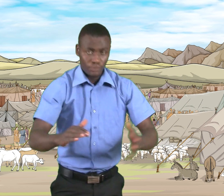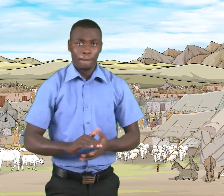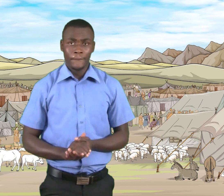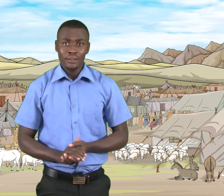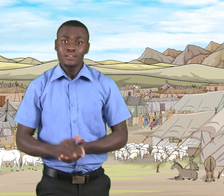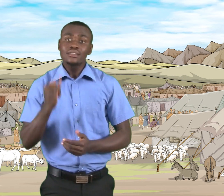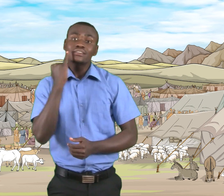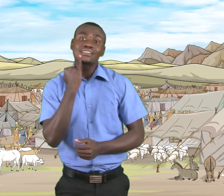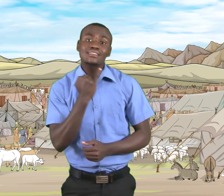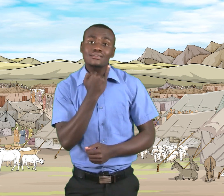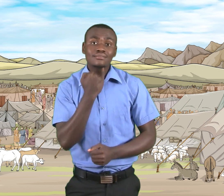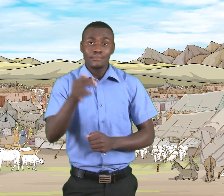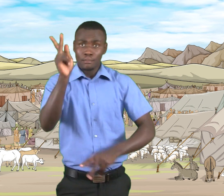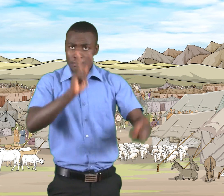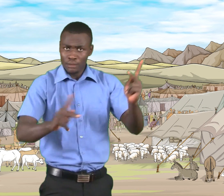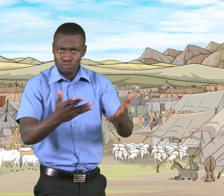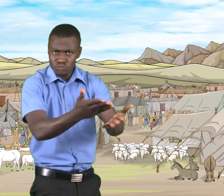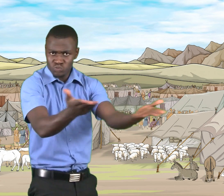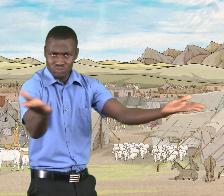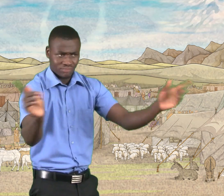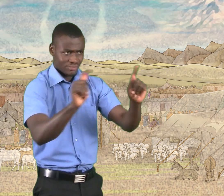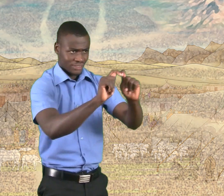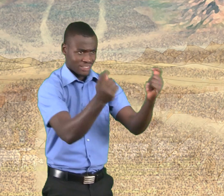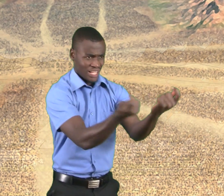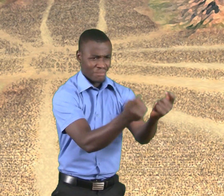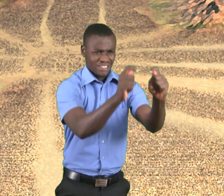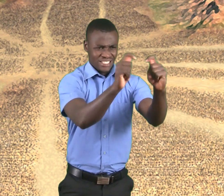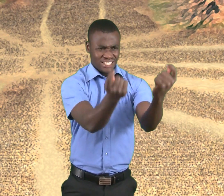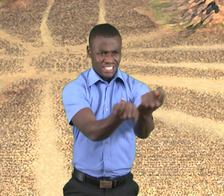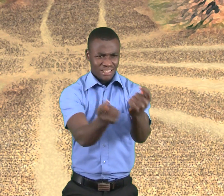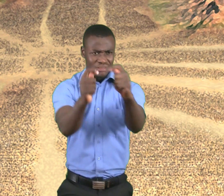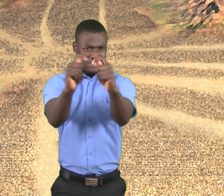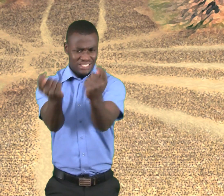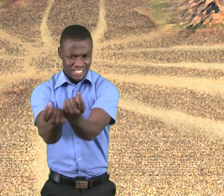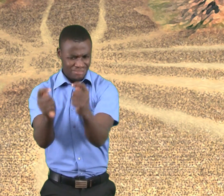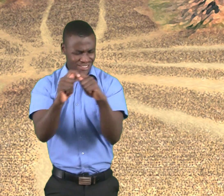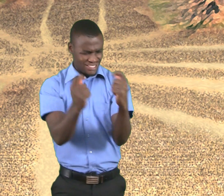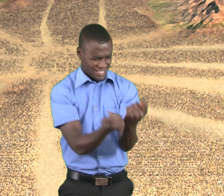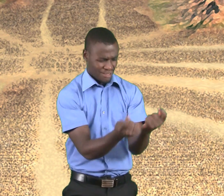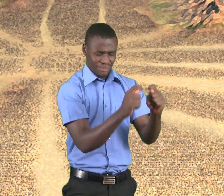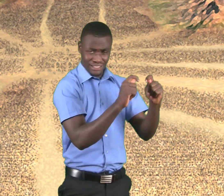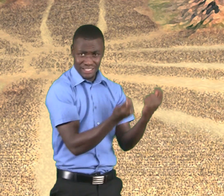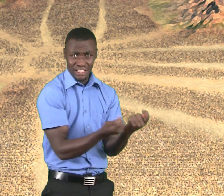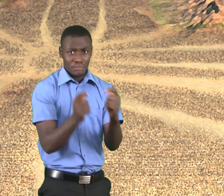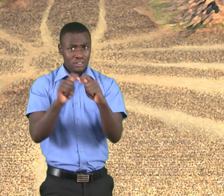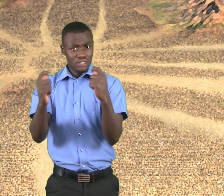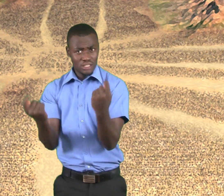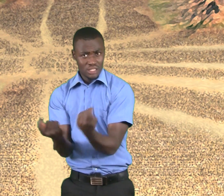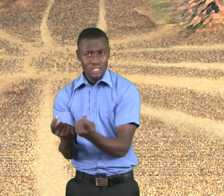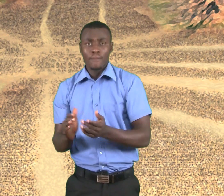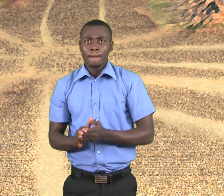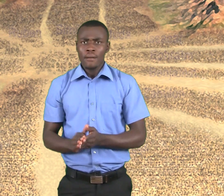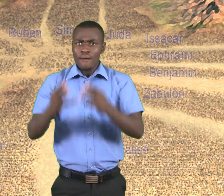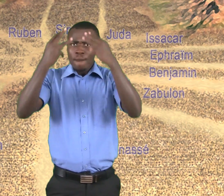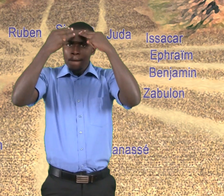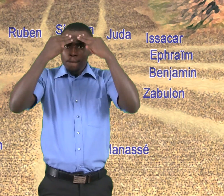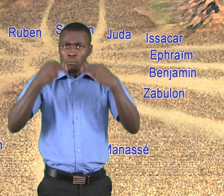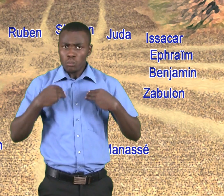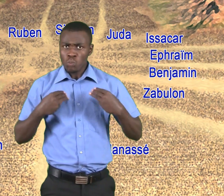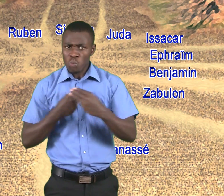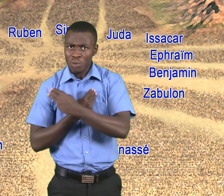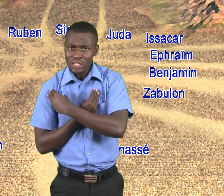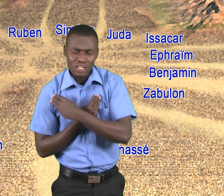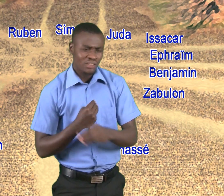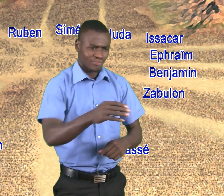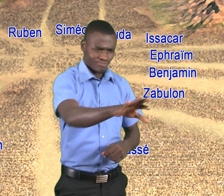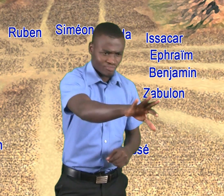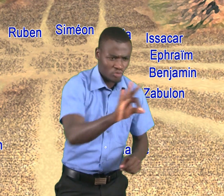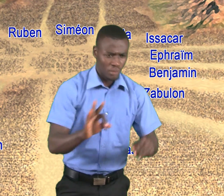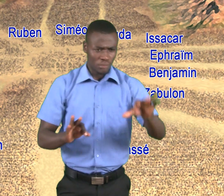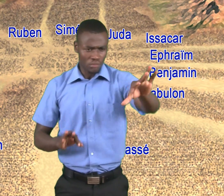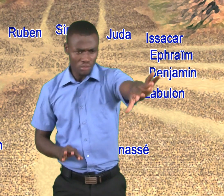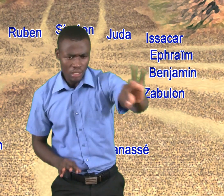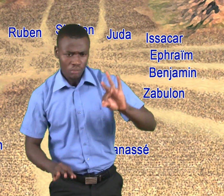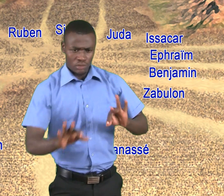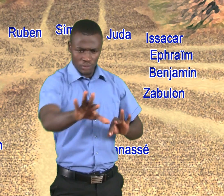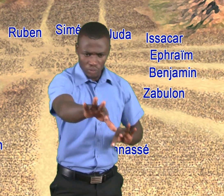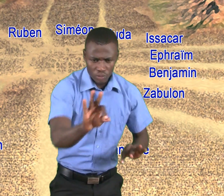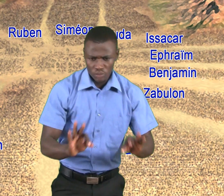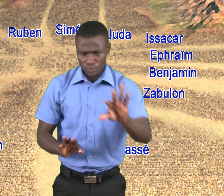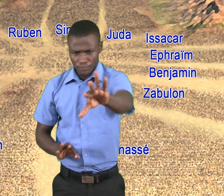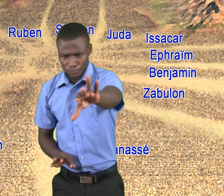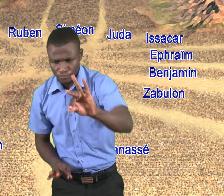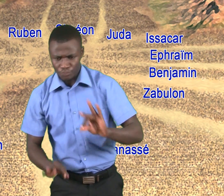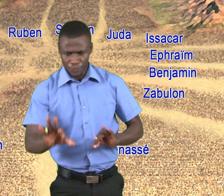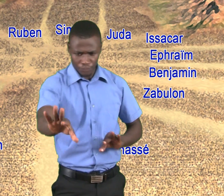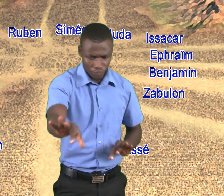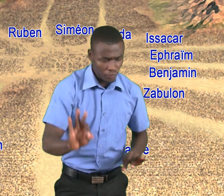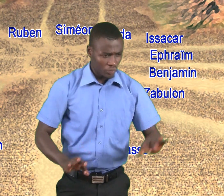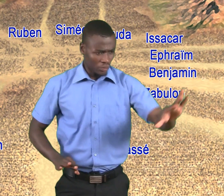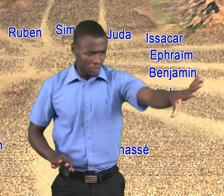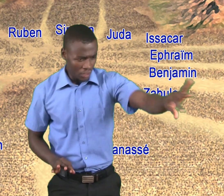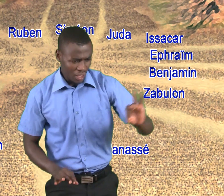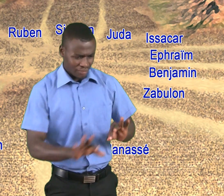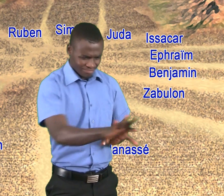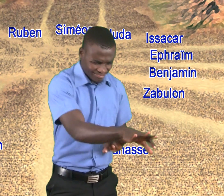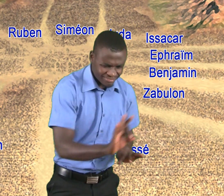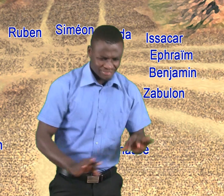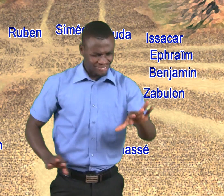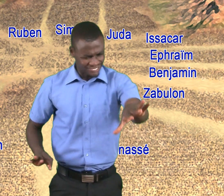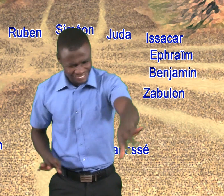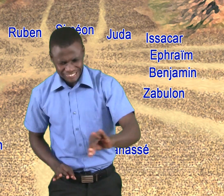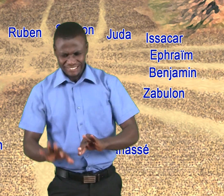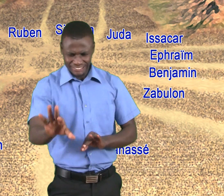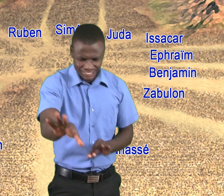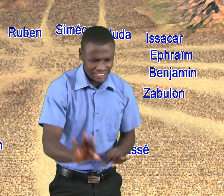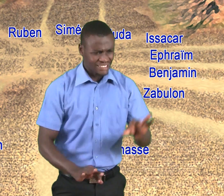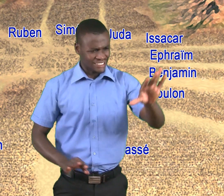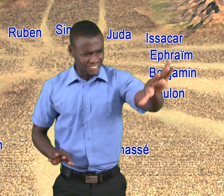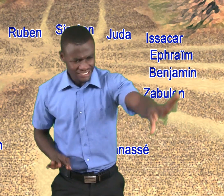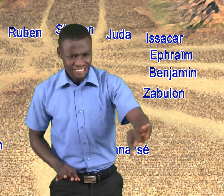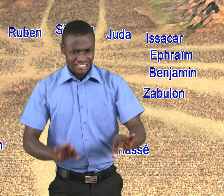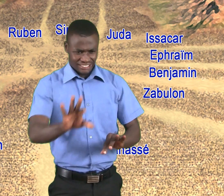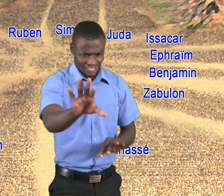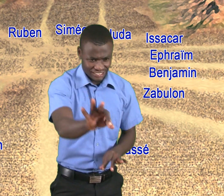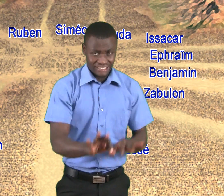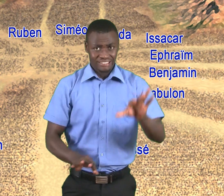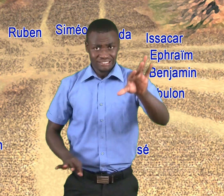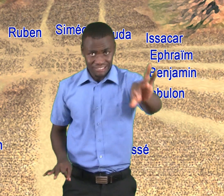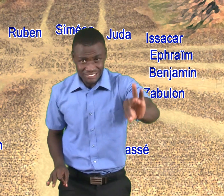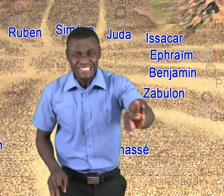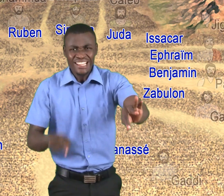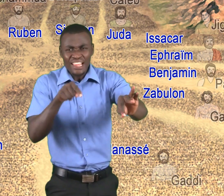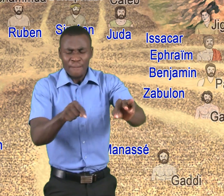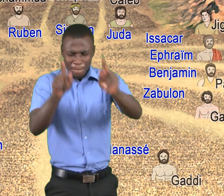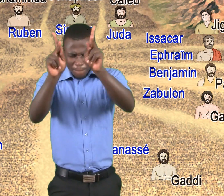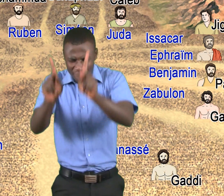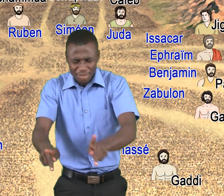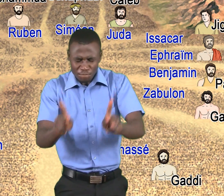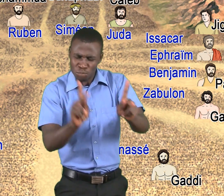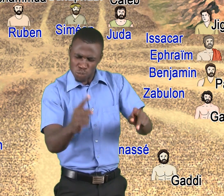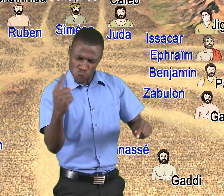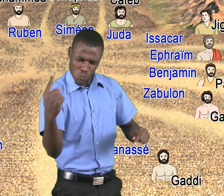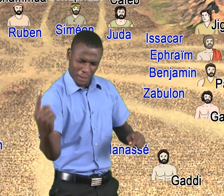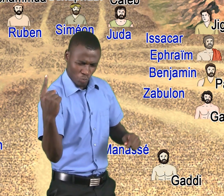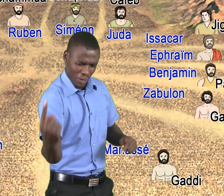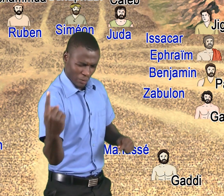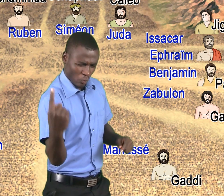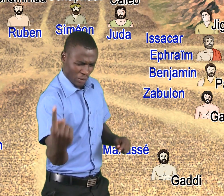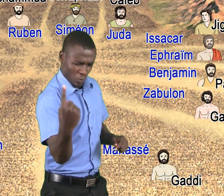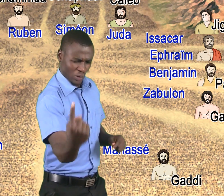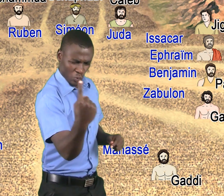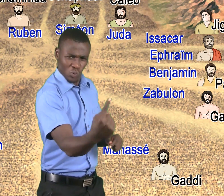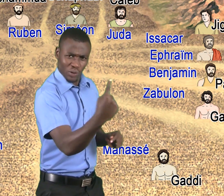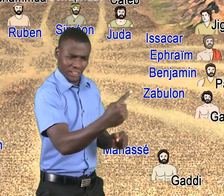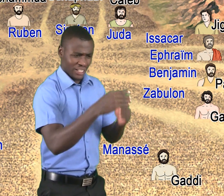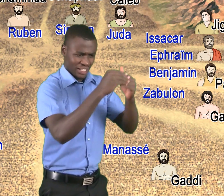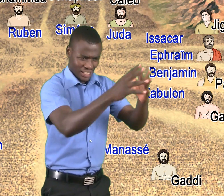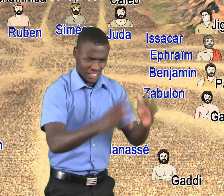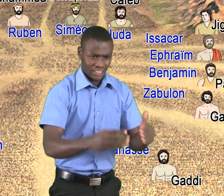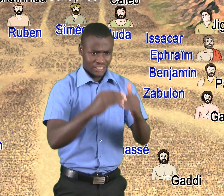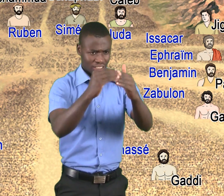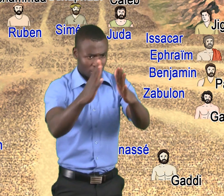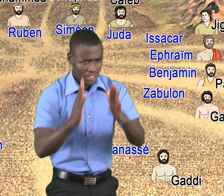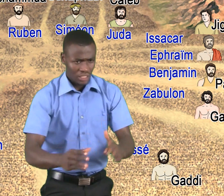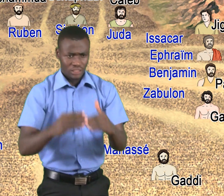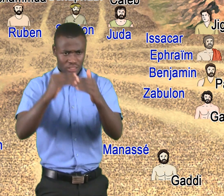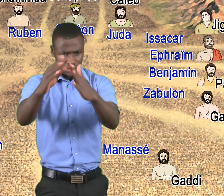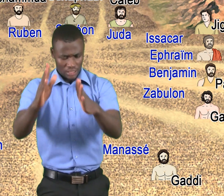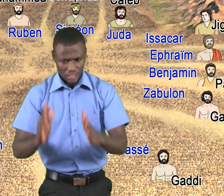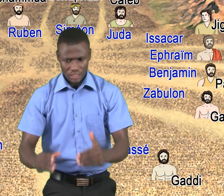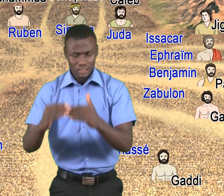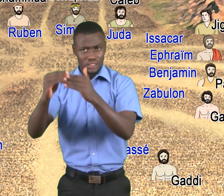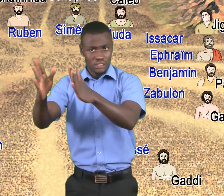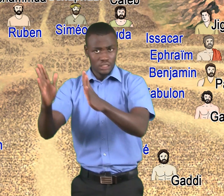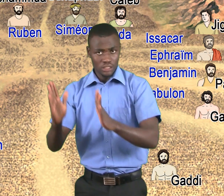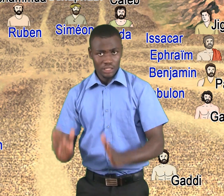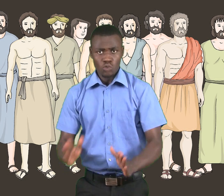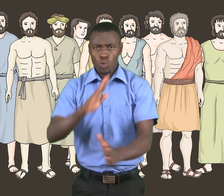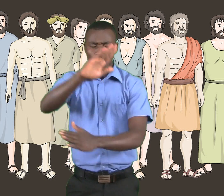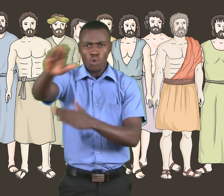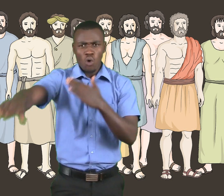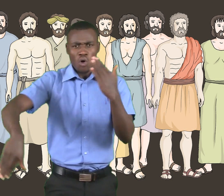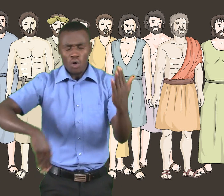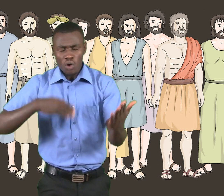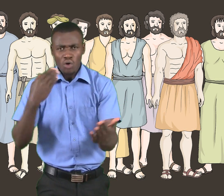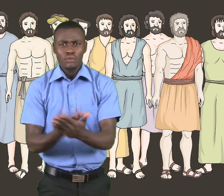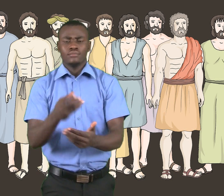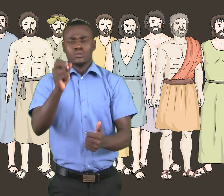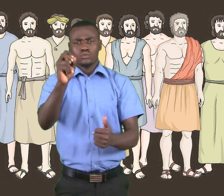All the men were leaders of the Israelites, and these were their names: From the tribe of Reuben, Shammua son of Zaccur; from the tribe of Simeon, Shaphat son of Hori; from the tribe of Judah, Caleb son of Jephunneh; from the tribe of Issachar, Igal son of Joseph; from the tribe of Ephraim, Hoshea son of Nun; from the tribe of Benjamin, Palti son of Raphu; from the tribe of Zebulun, Gaddiel son of Sodi; from the tribe of Manasseh (a tribe of Joseph), Gaddi son of Susi; from the tribe of Dan, Ammiel son of Gemalli; from the tribe of Asher, Sethur son of Michael; from the tribe of Naphtali, Nahbi son of Vophsi; and from the tribe of Gad, Geuel son of Machi.